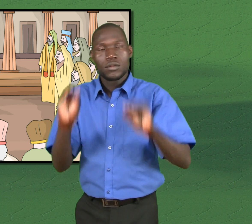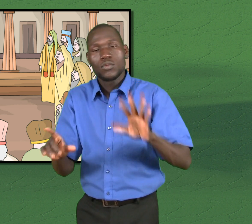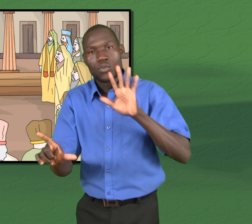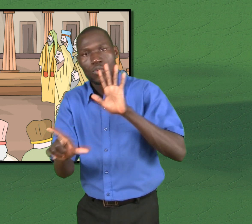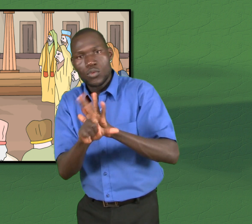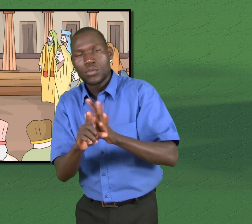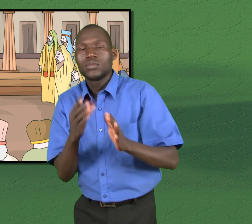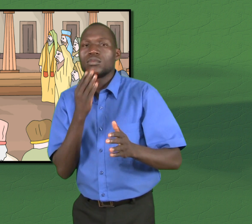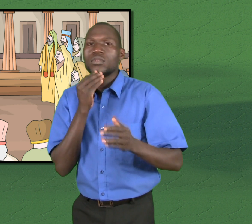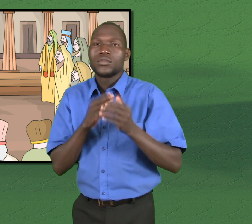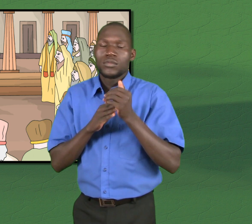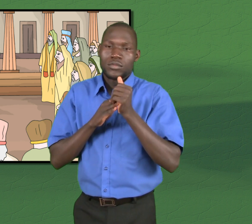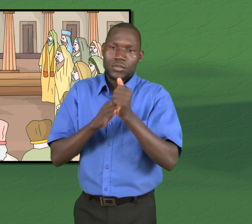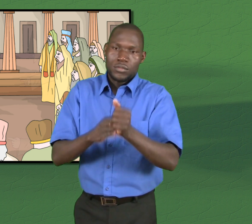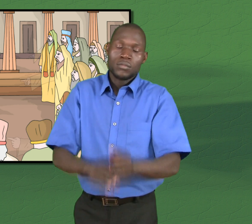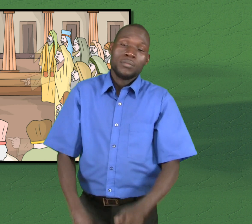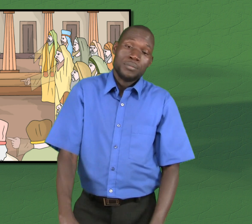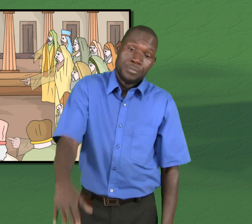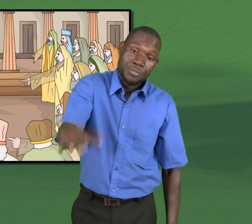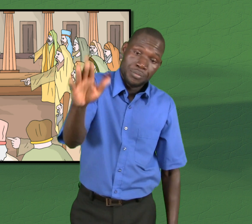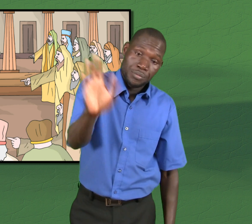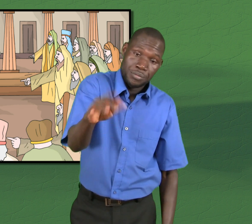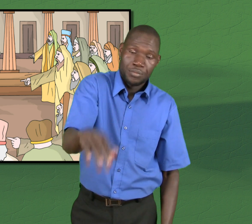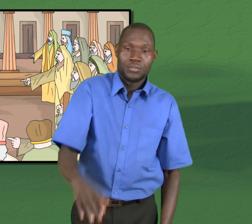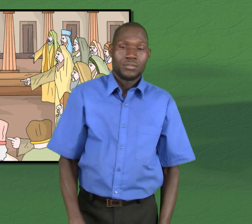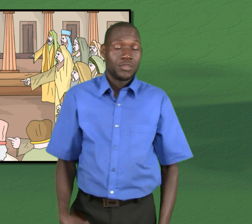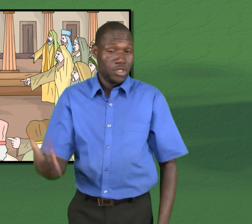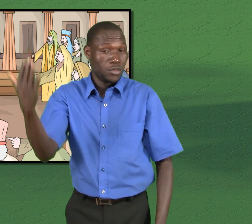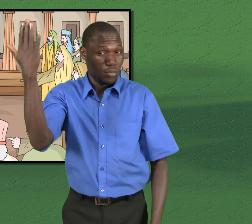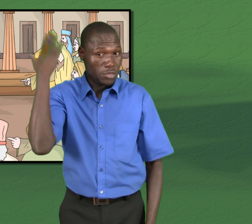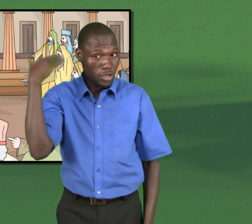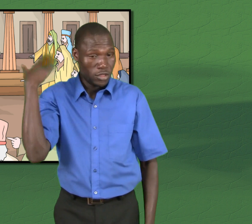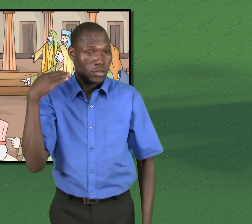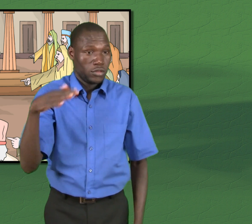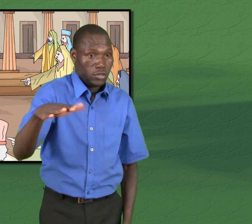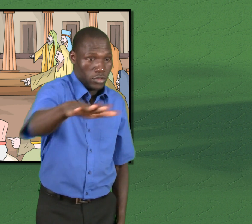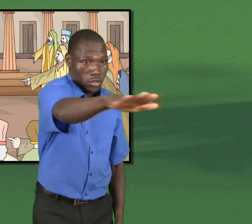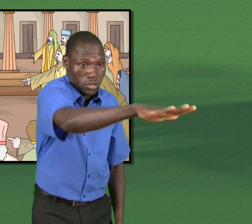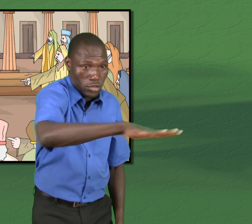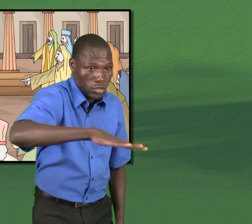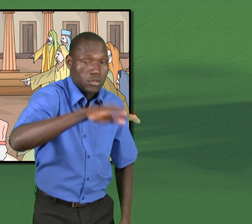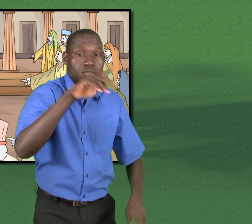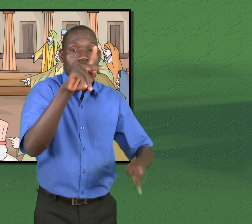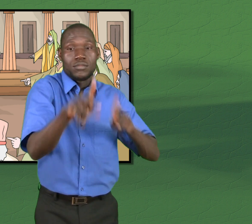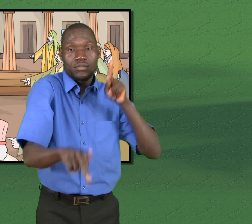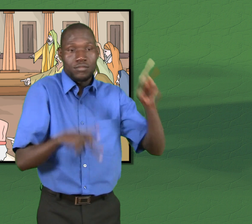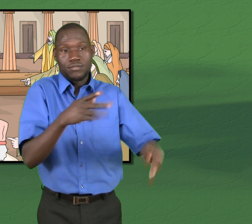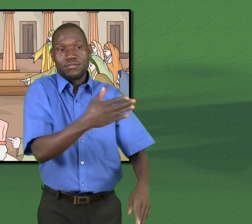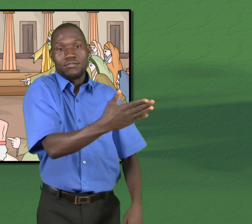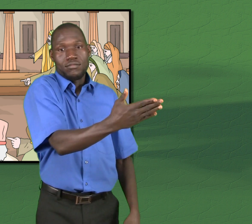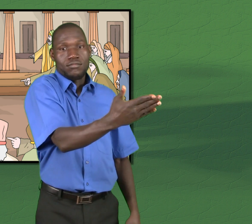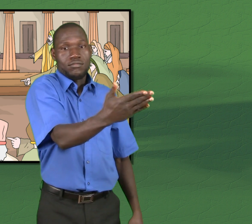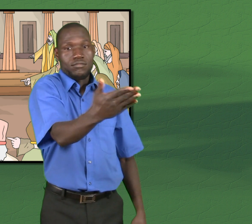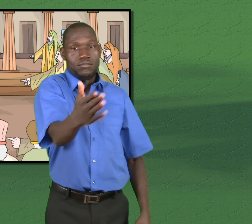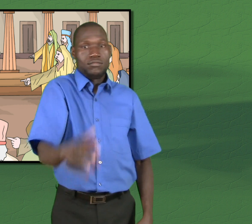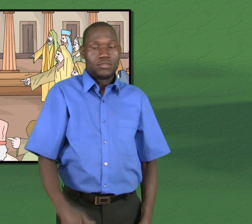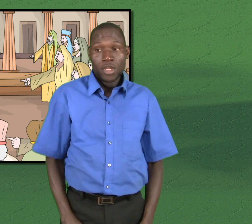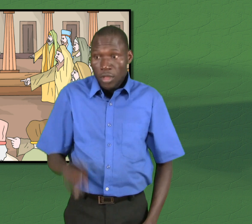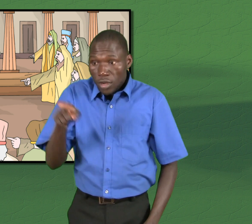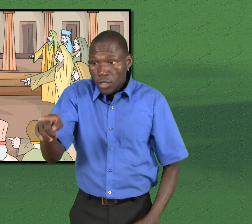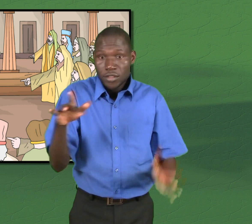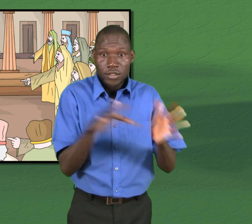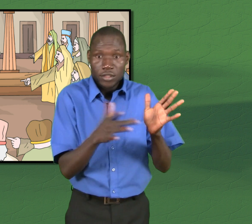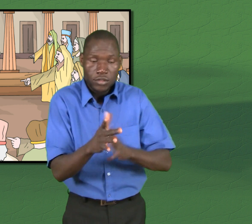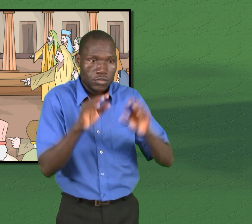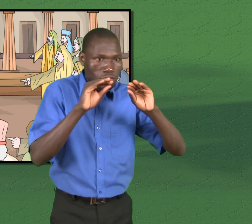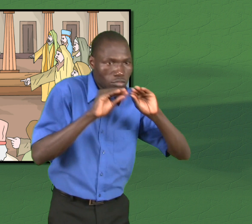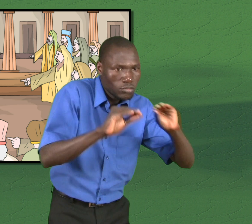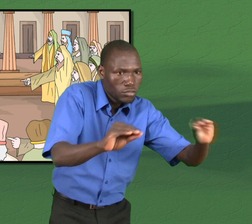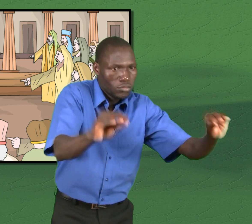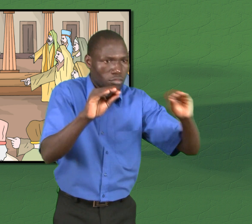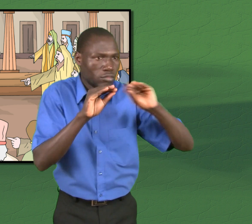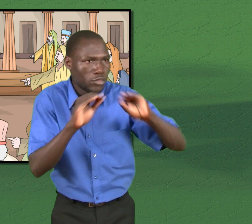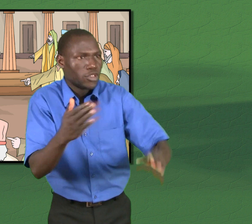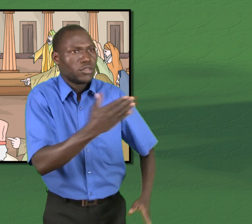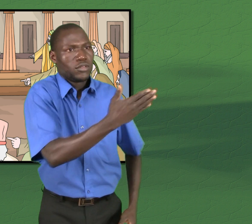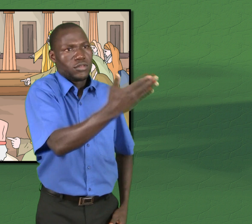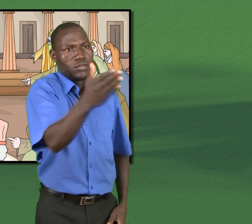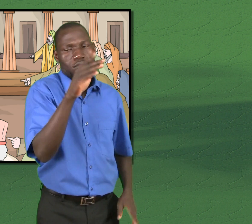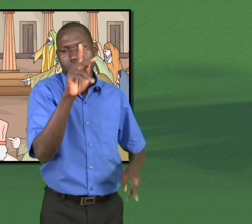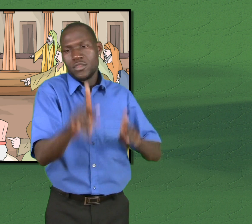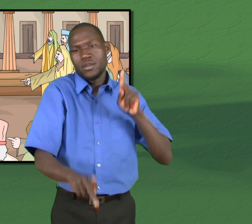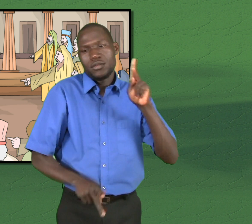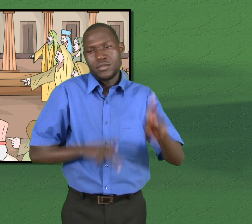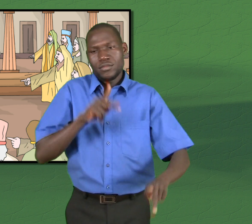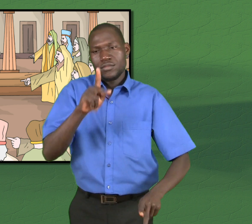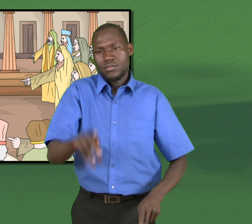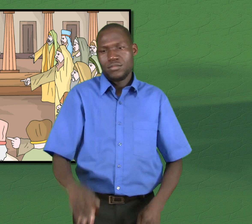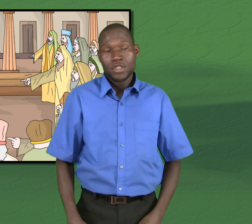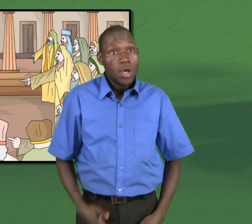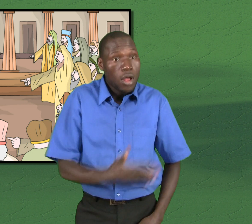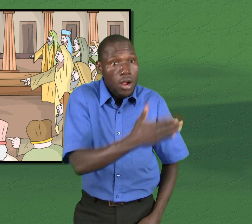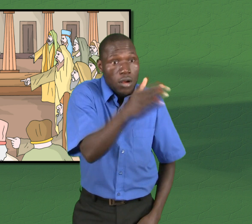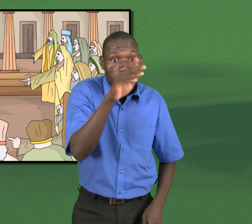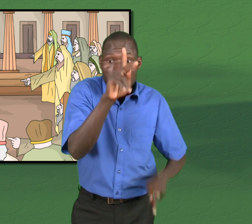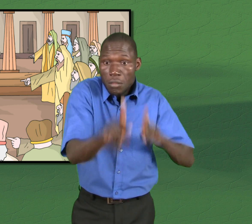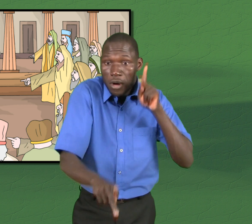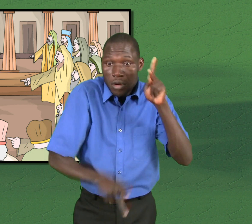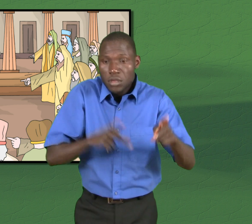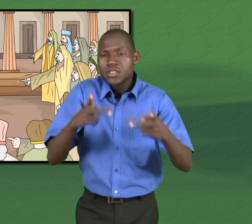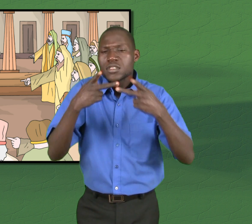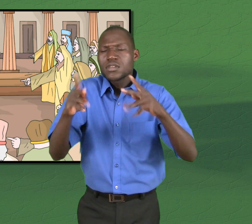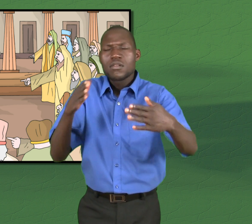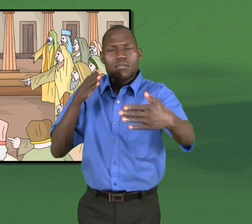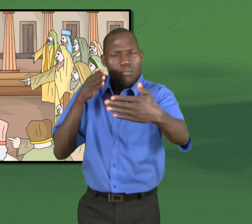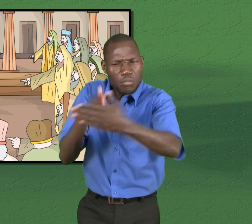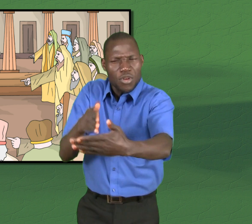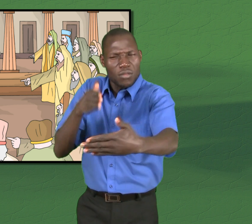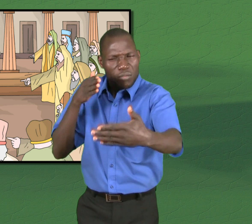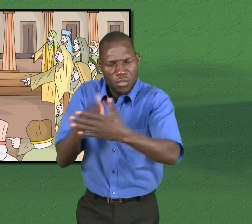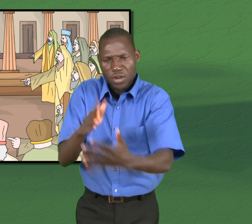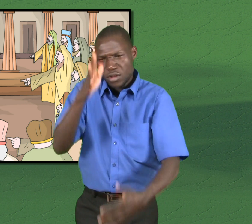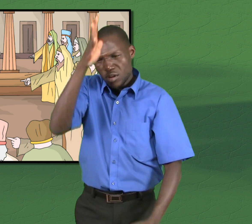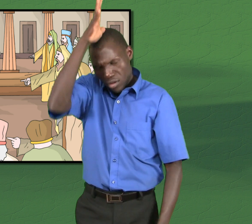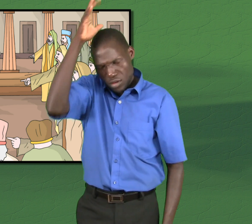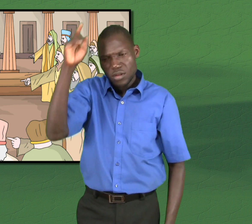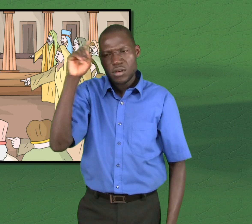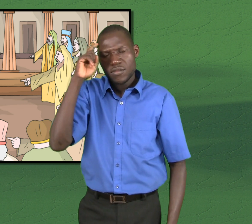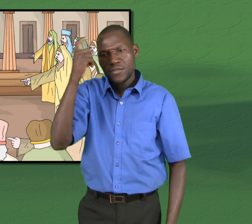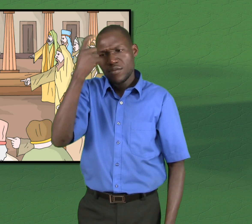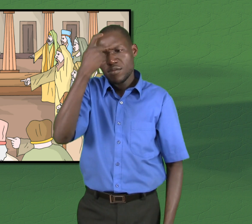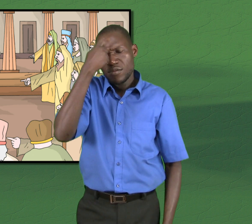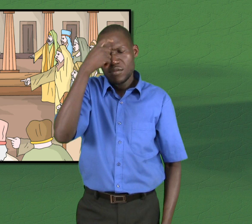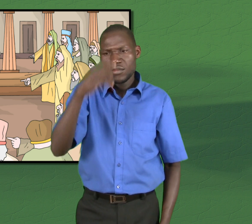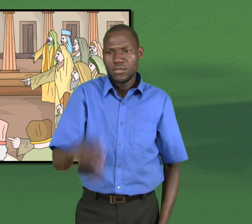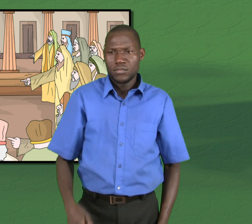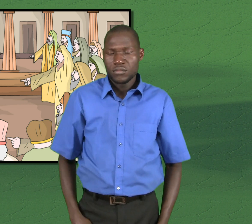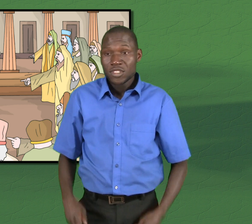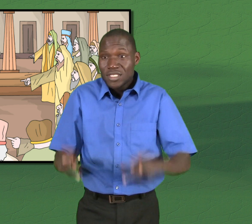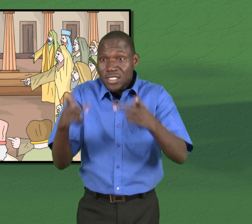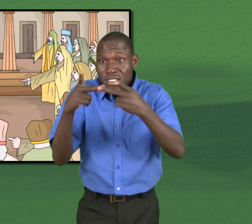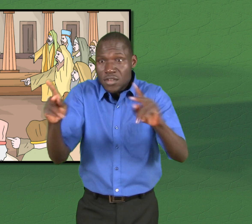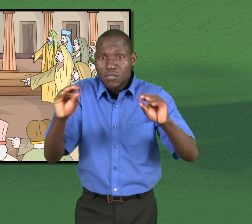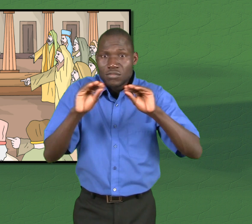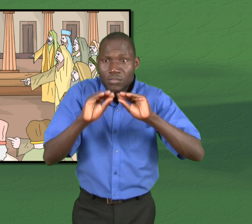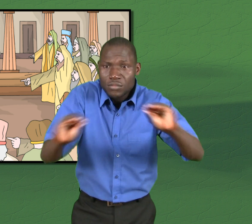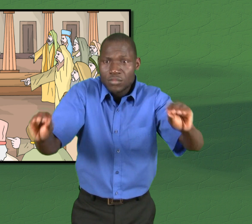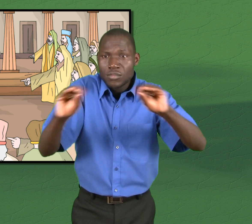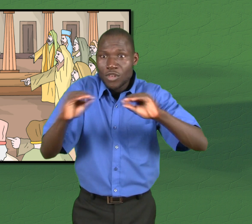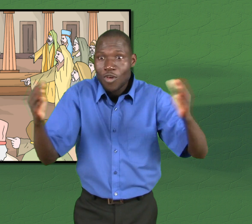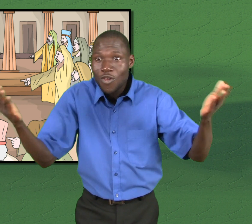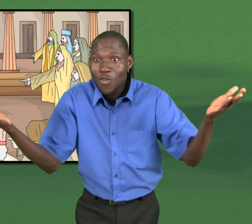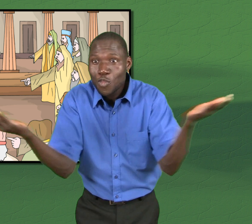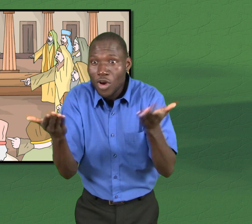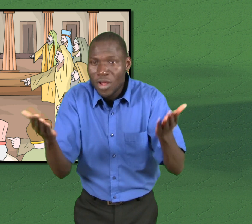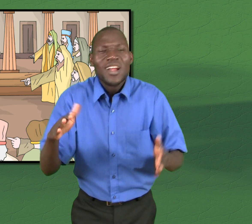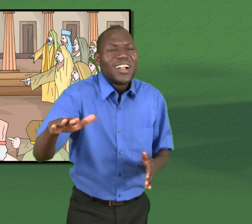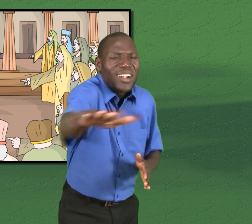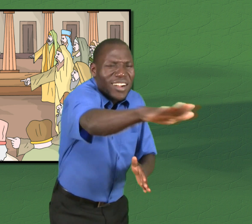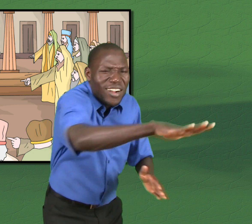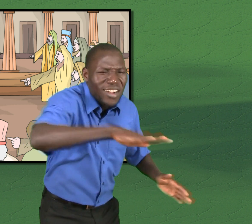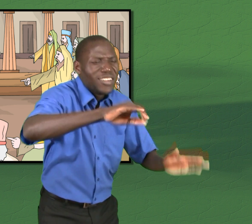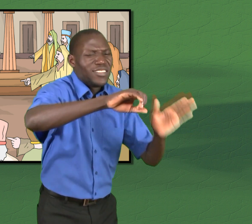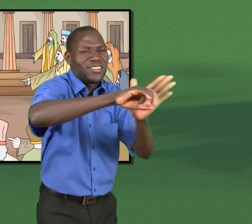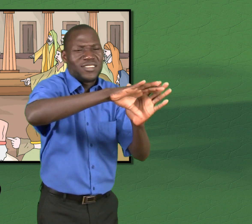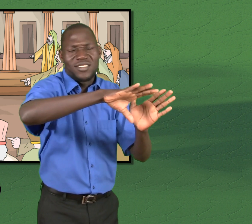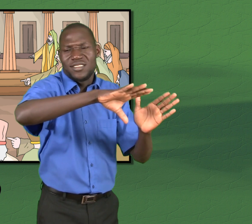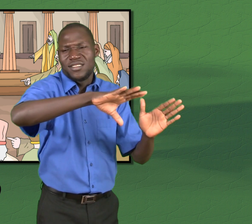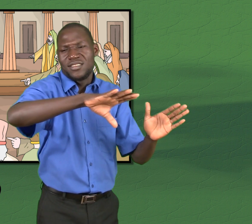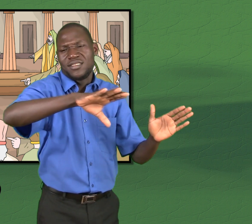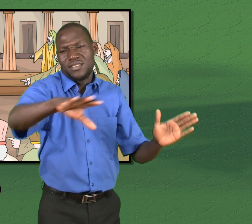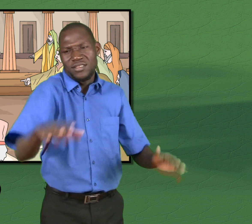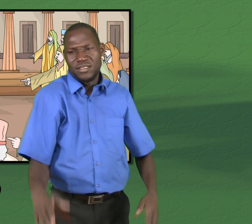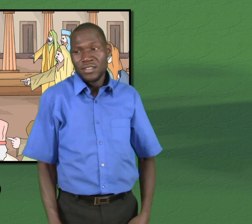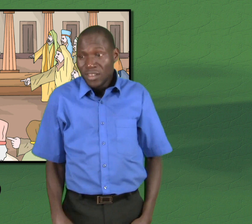But they kept insisting, “He stirs up the people all over Judea with His teaching.